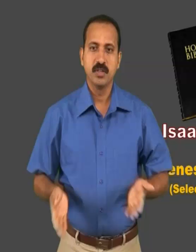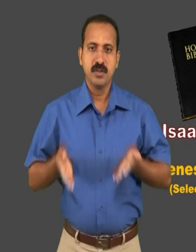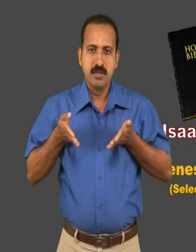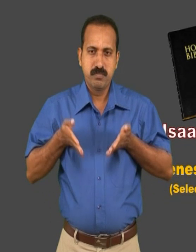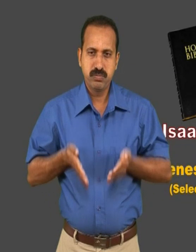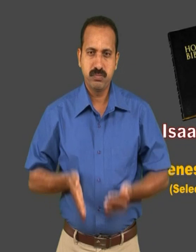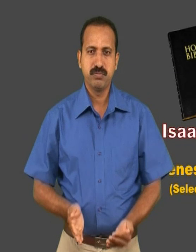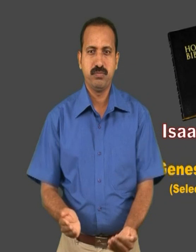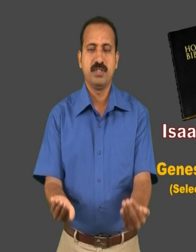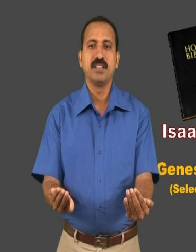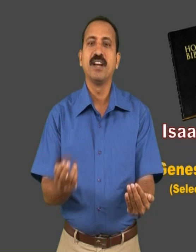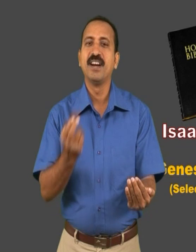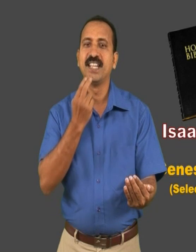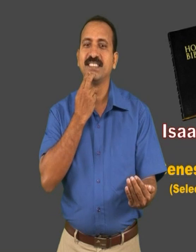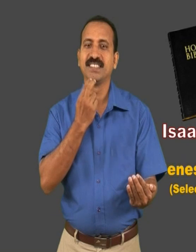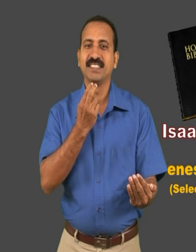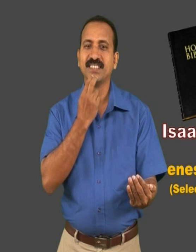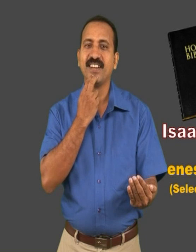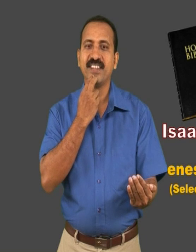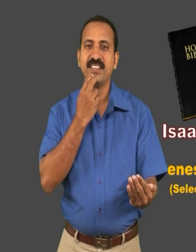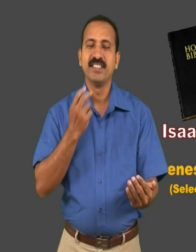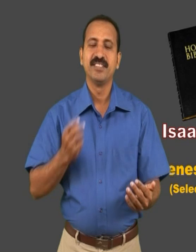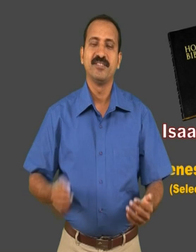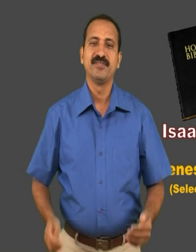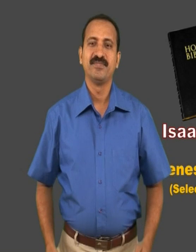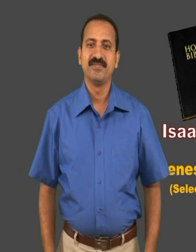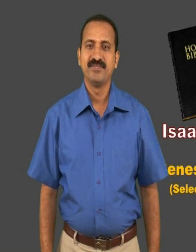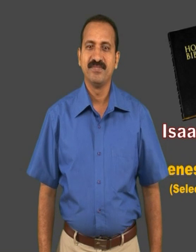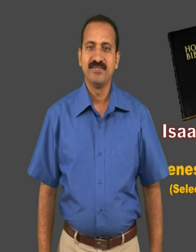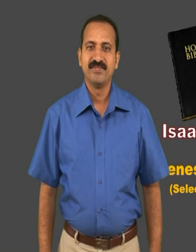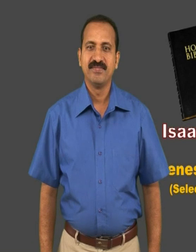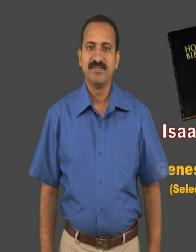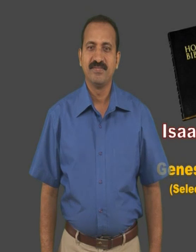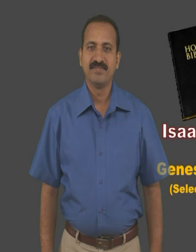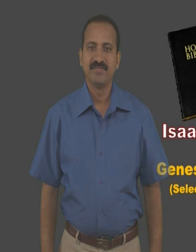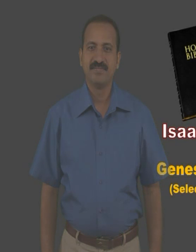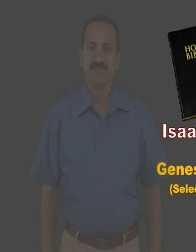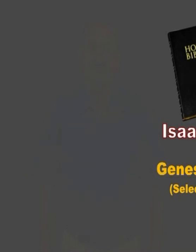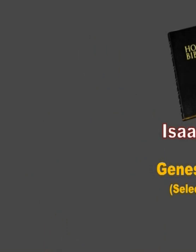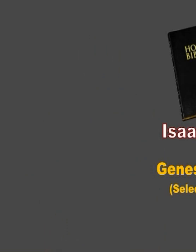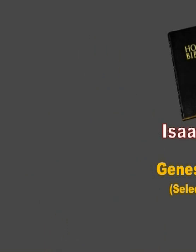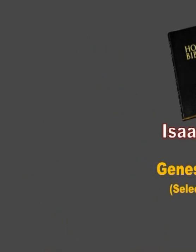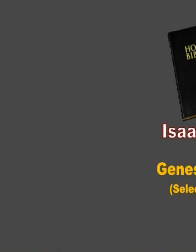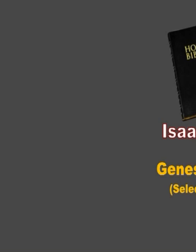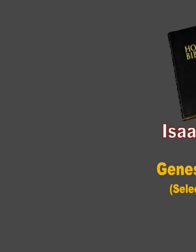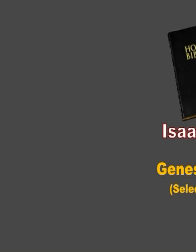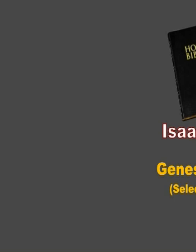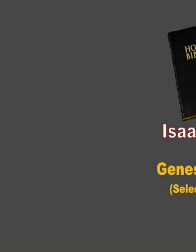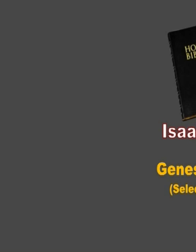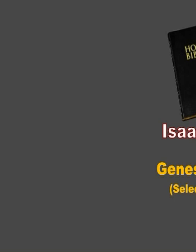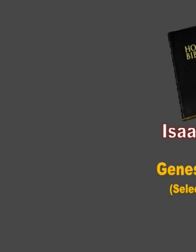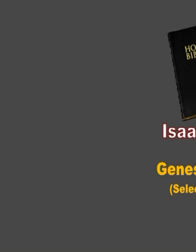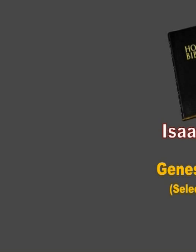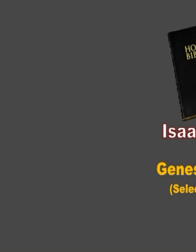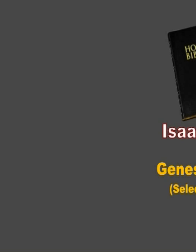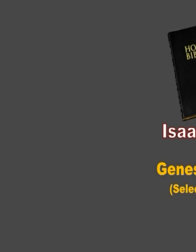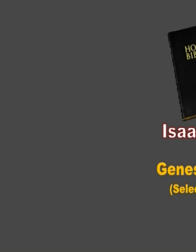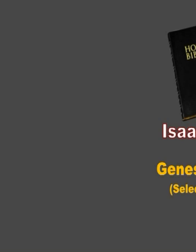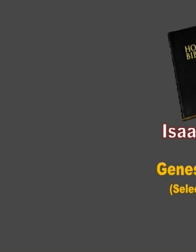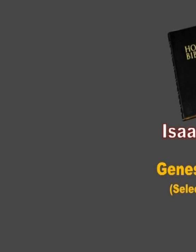Isaac's birth